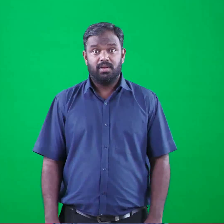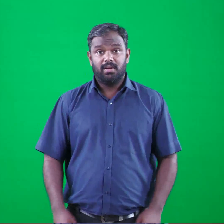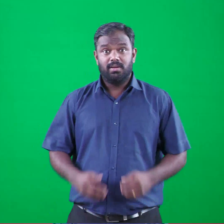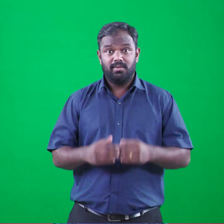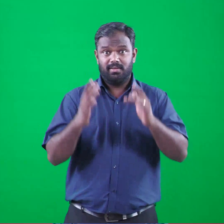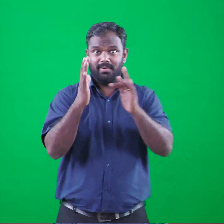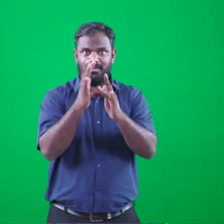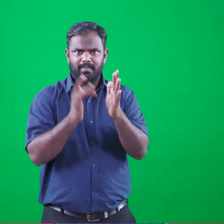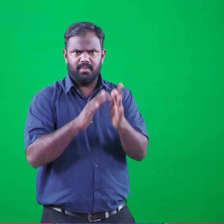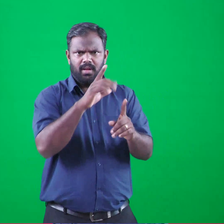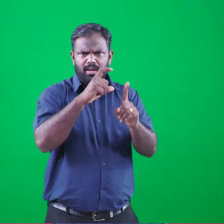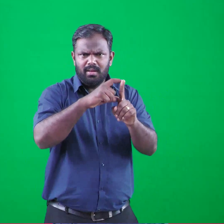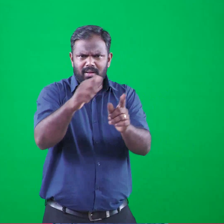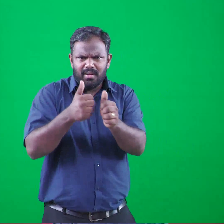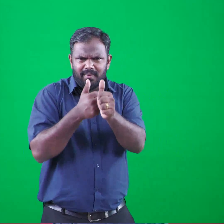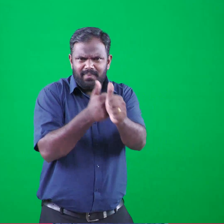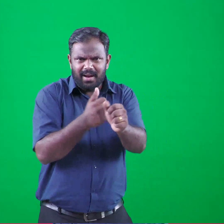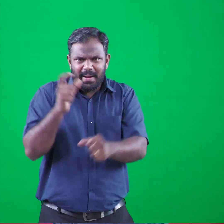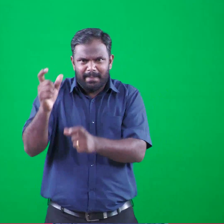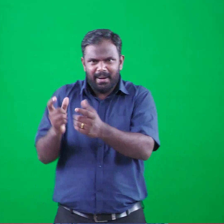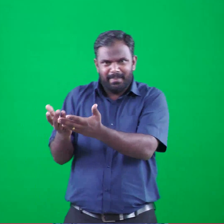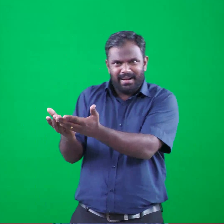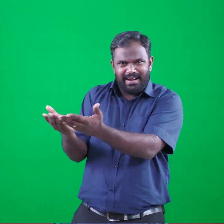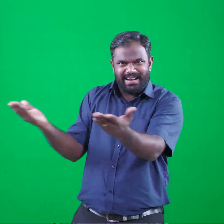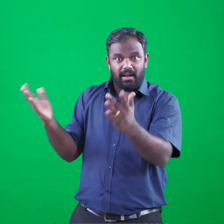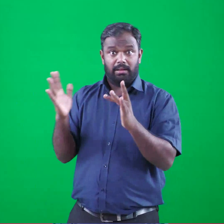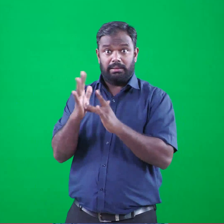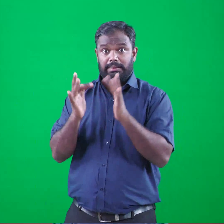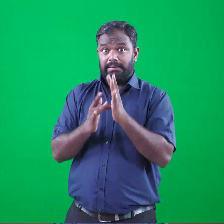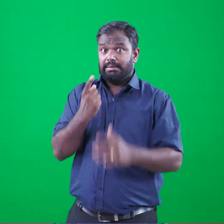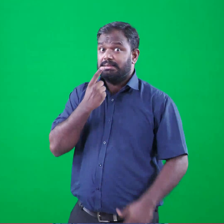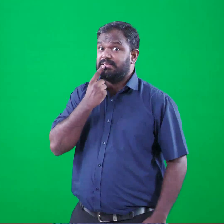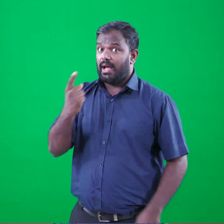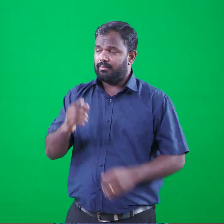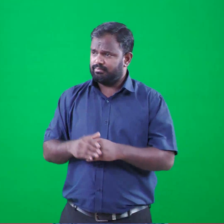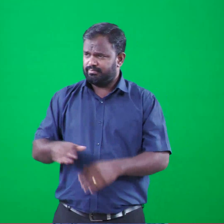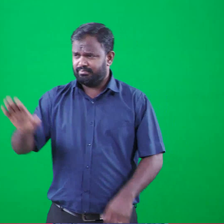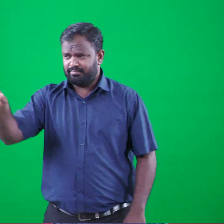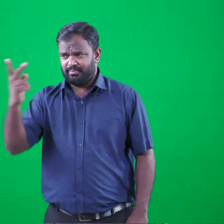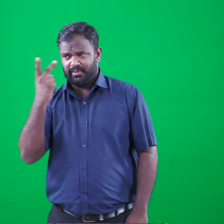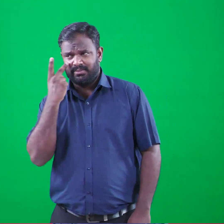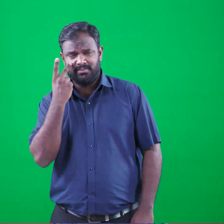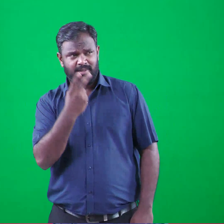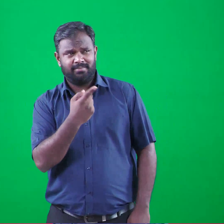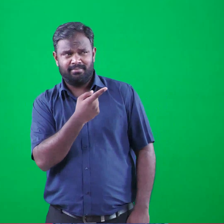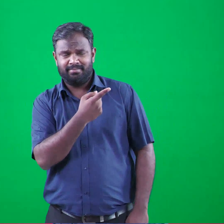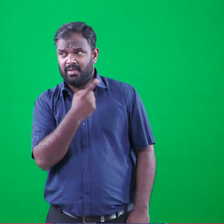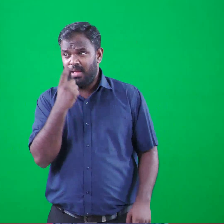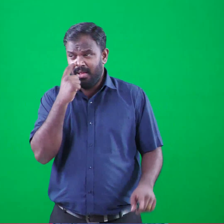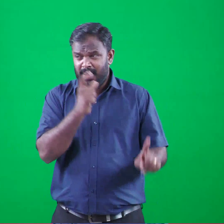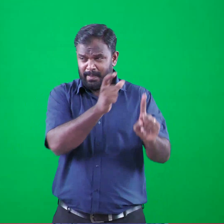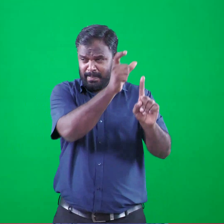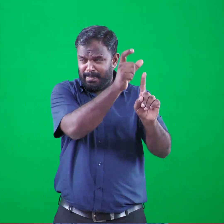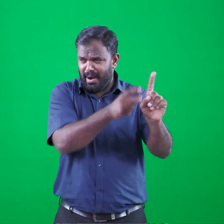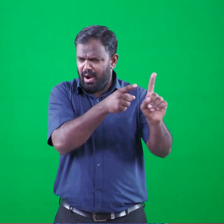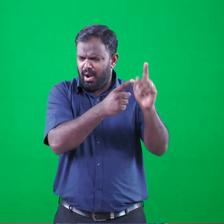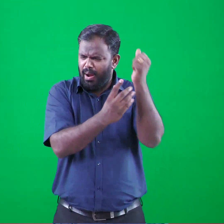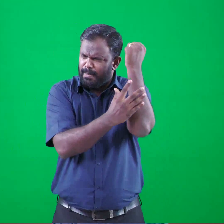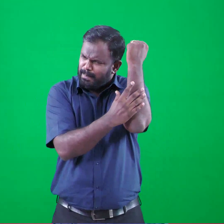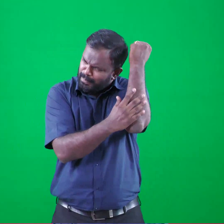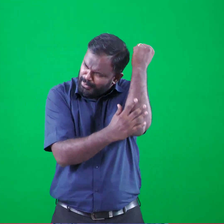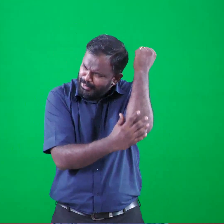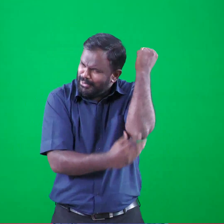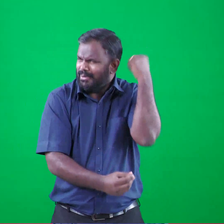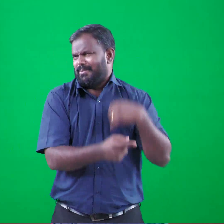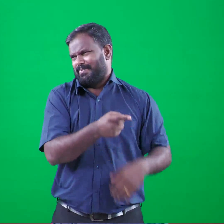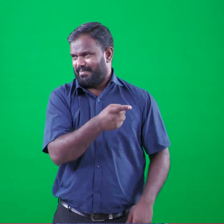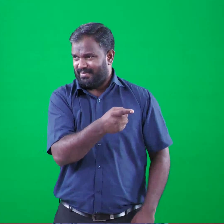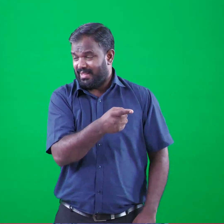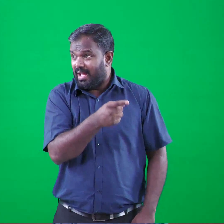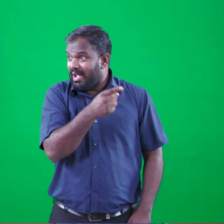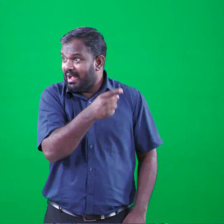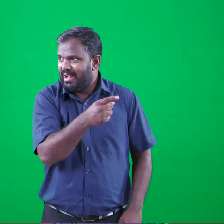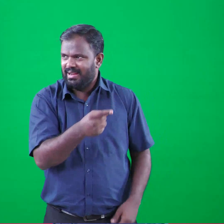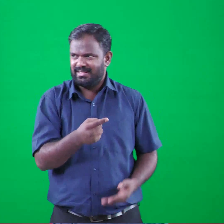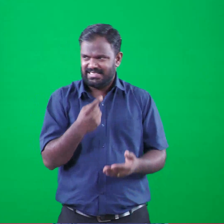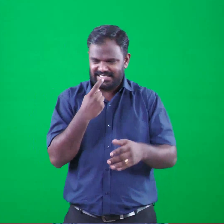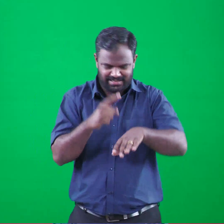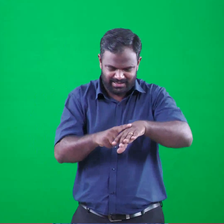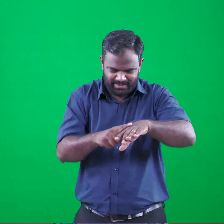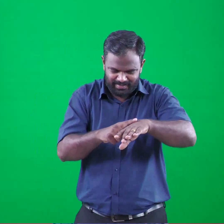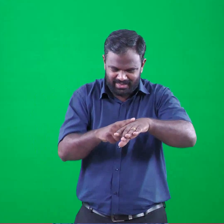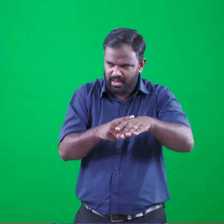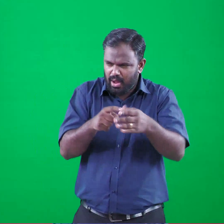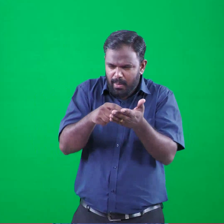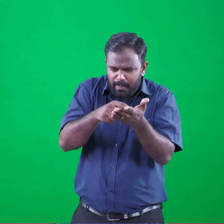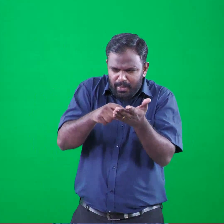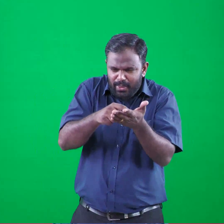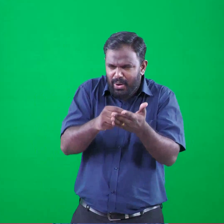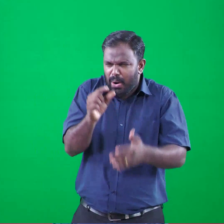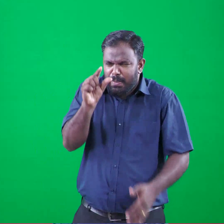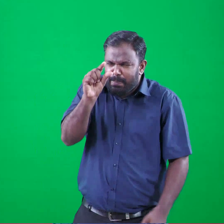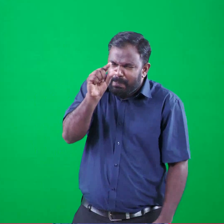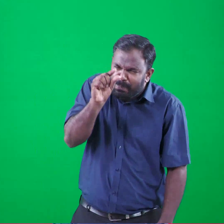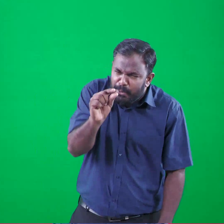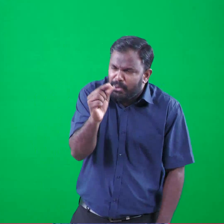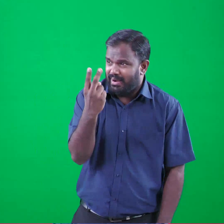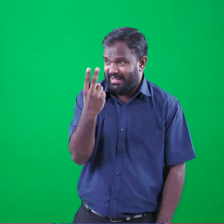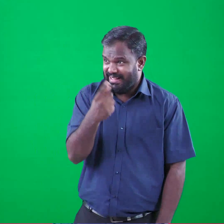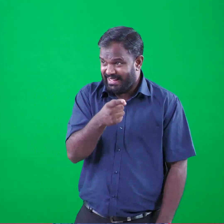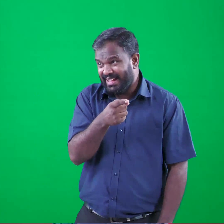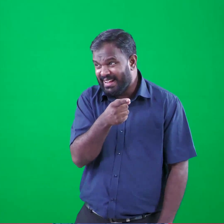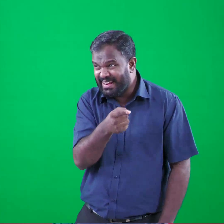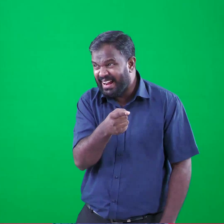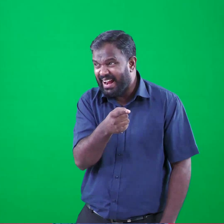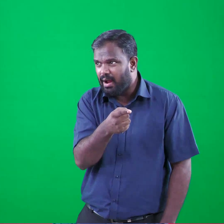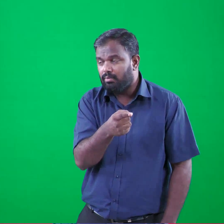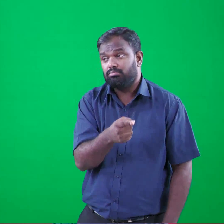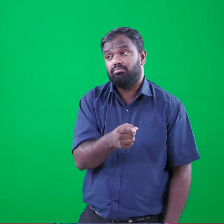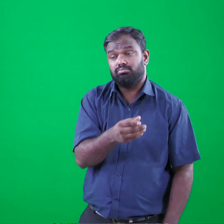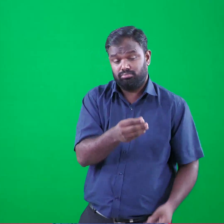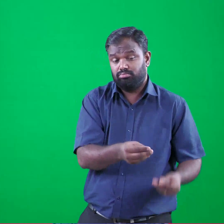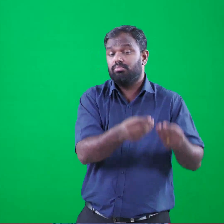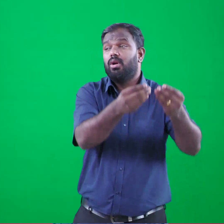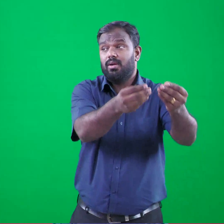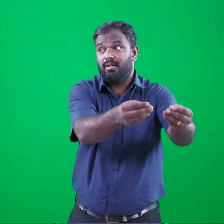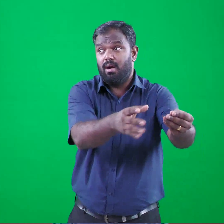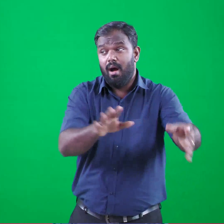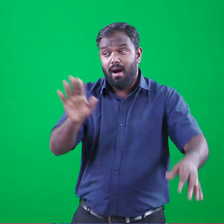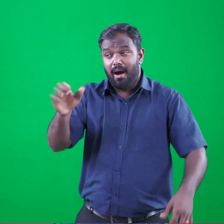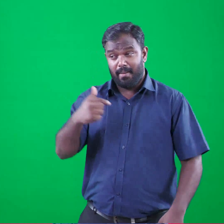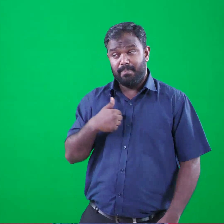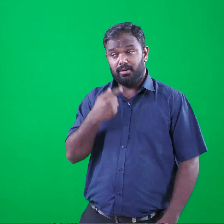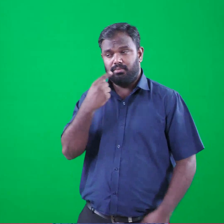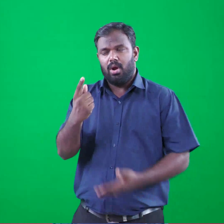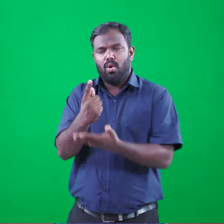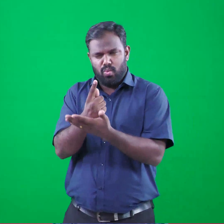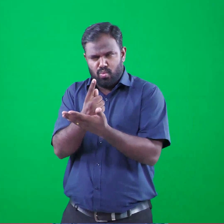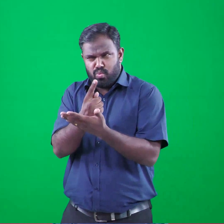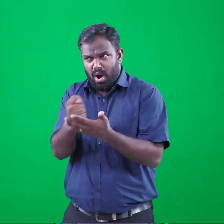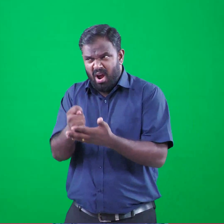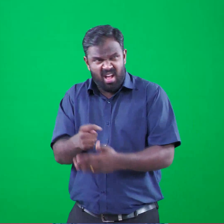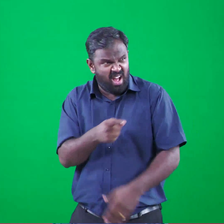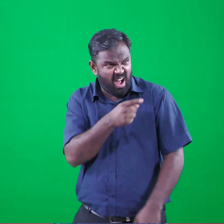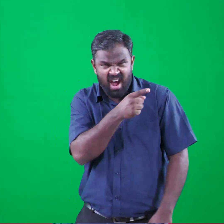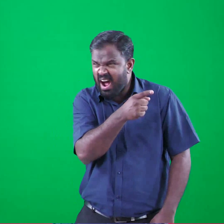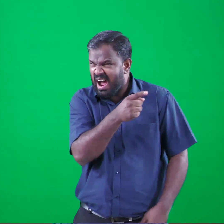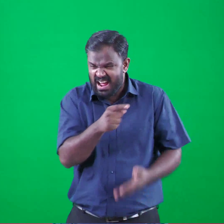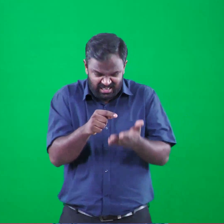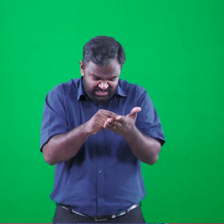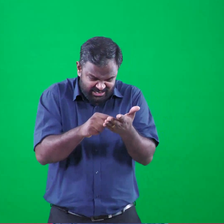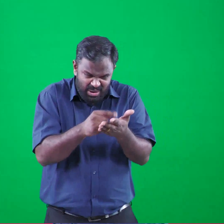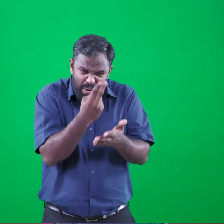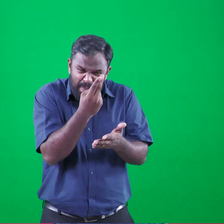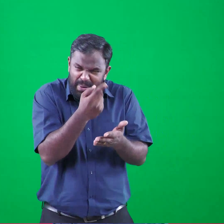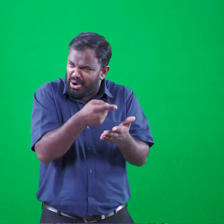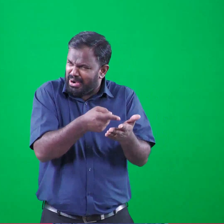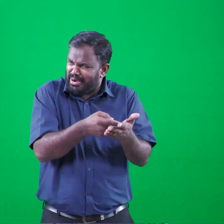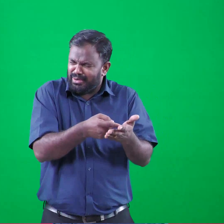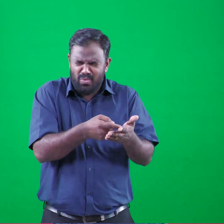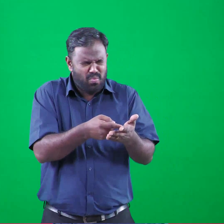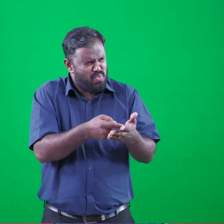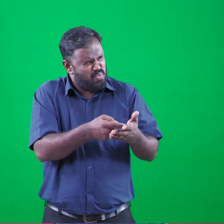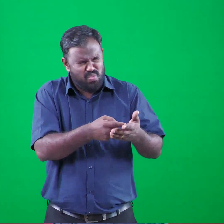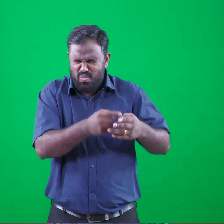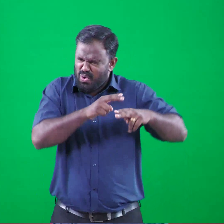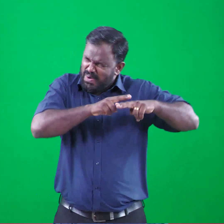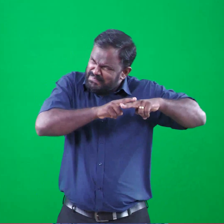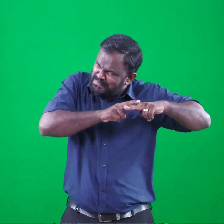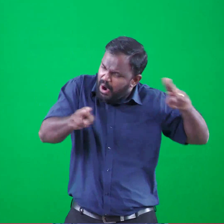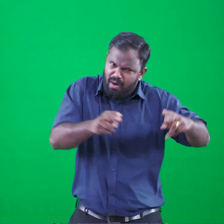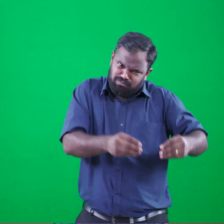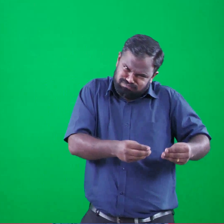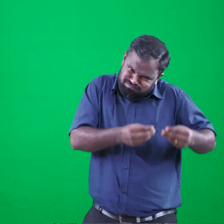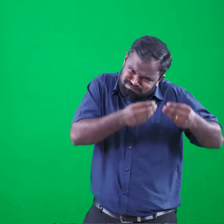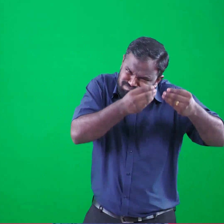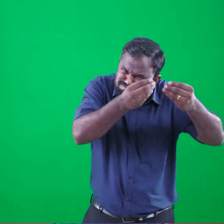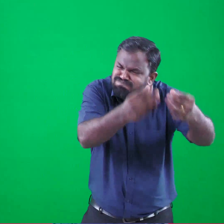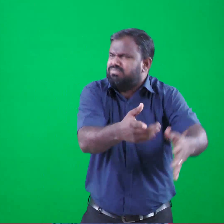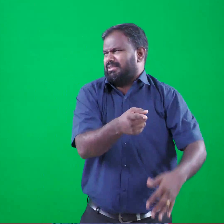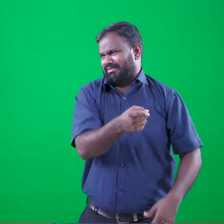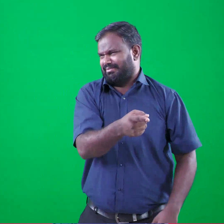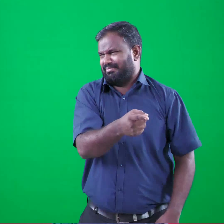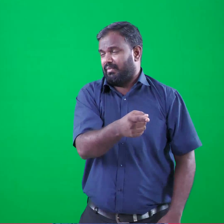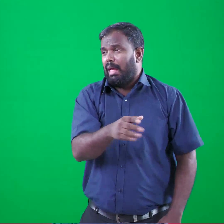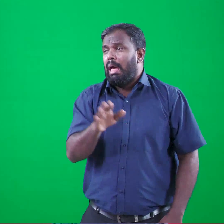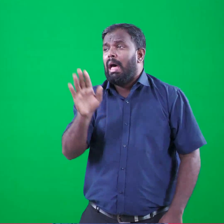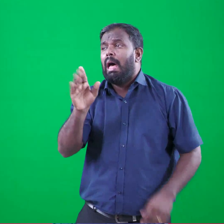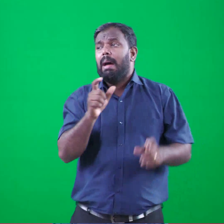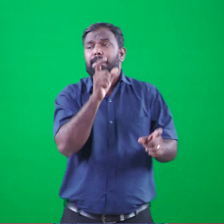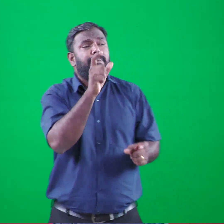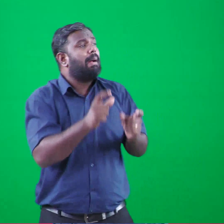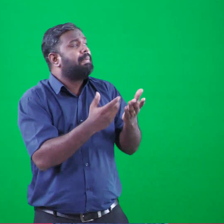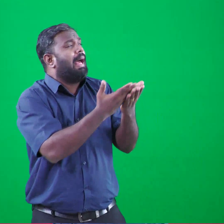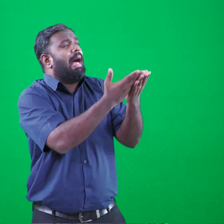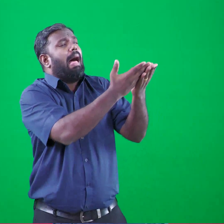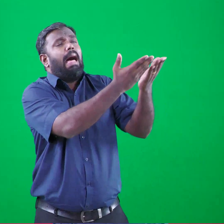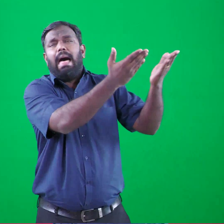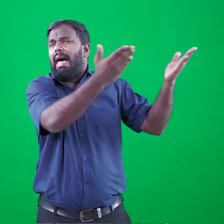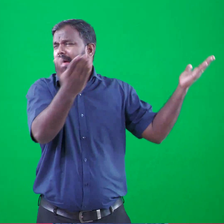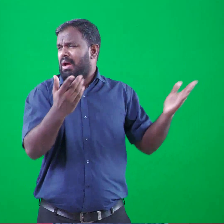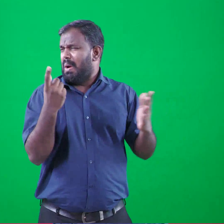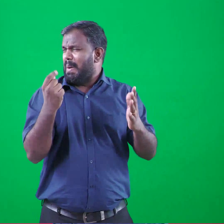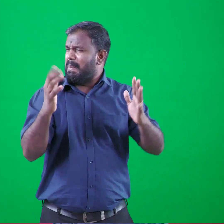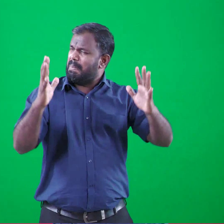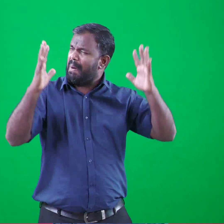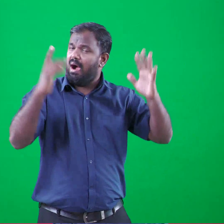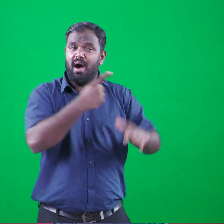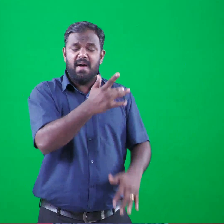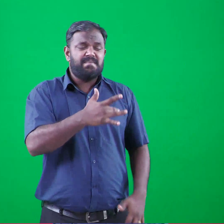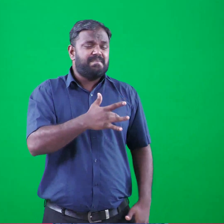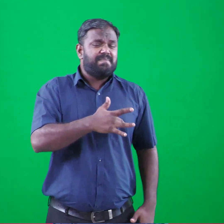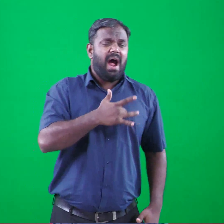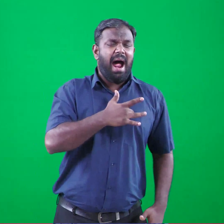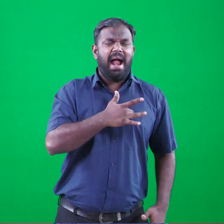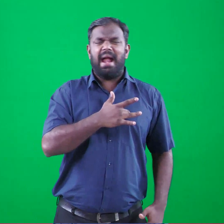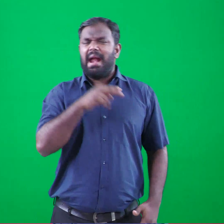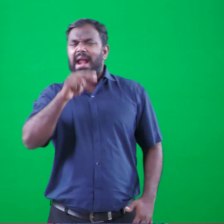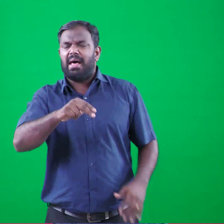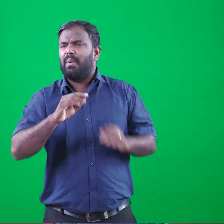Jesus called His disciples to Him and said, "Truly I tell you, this poor widow has put more than all the others into the treasury.